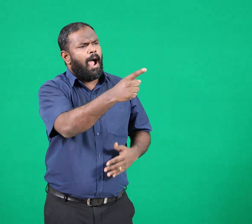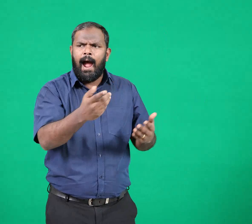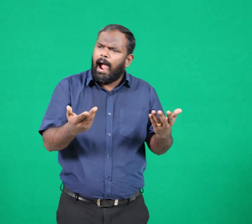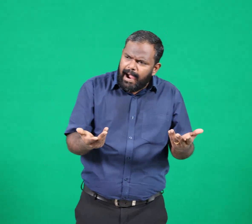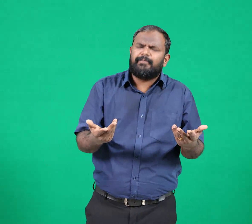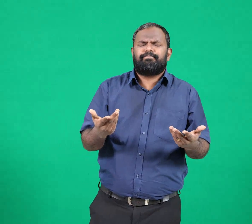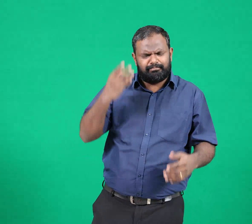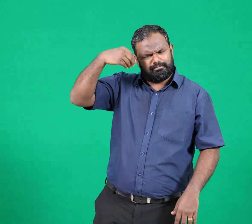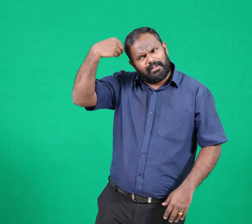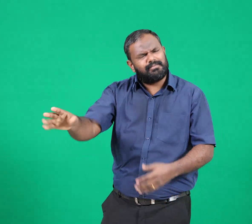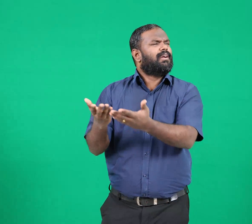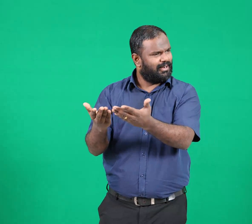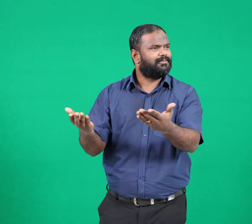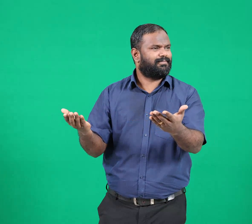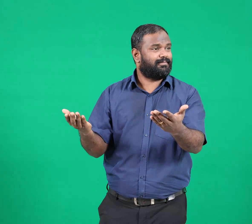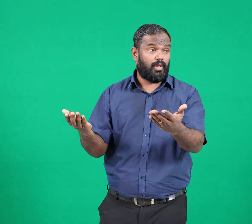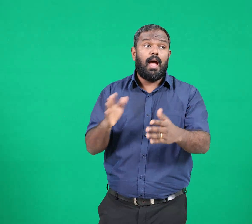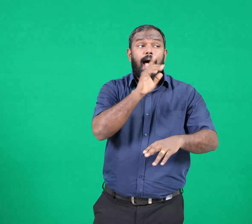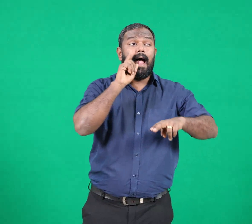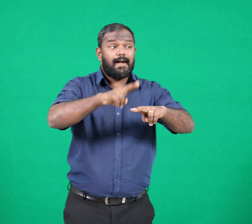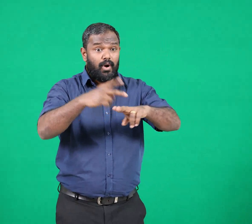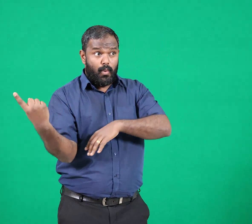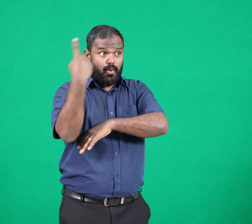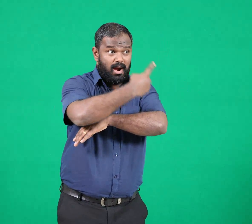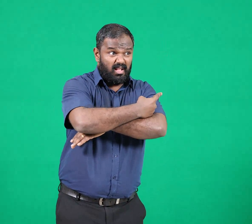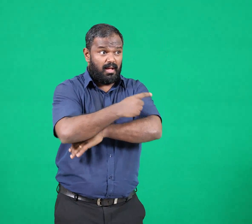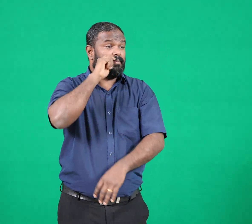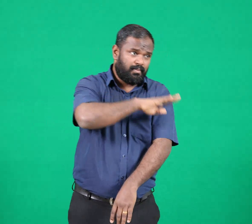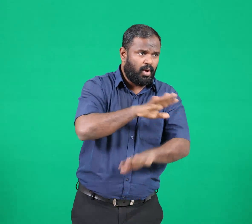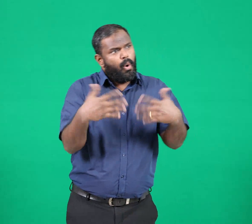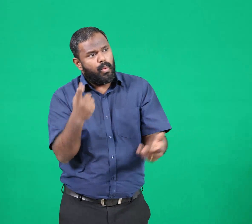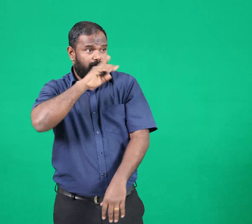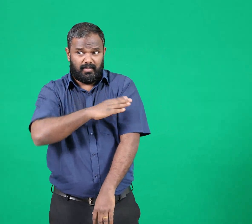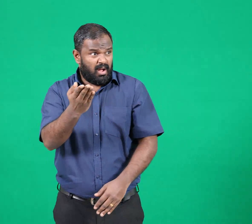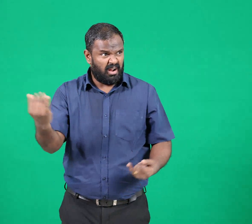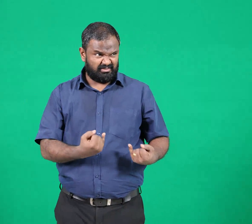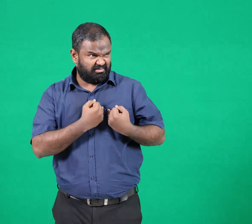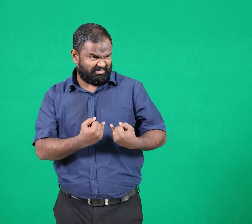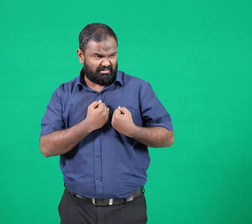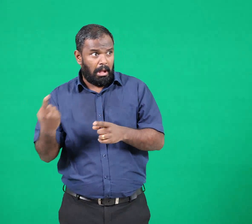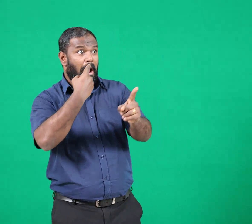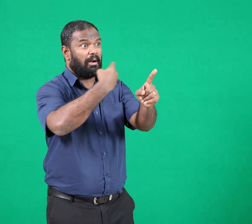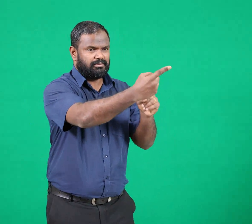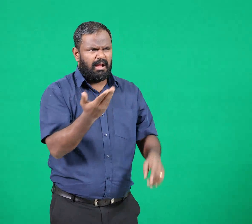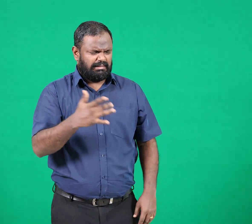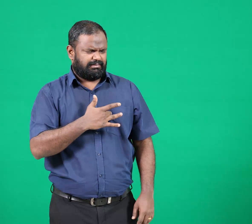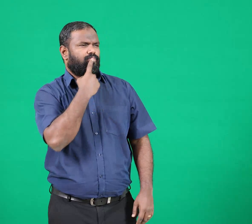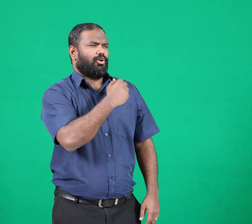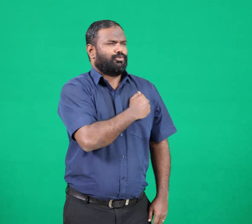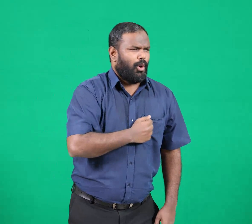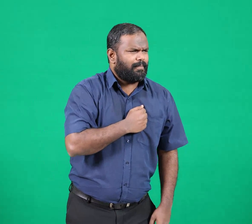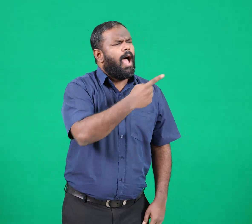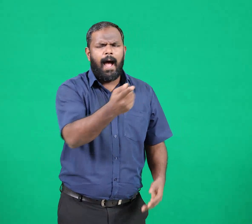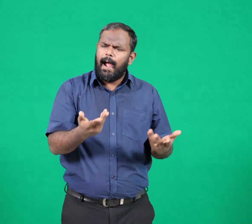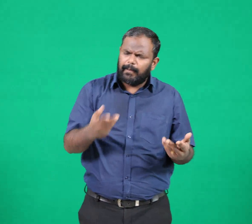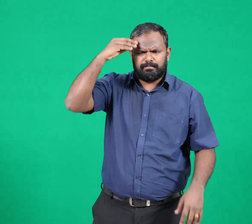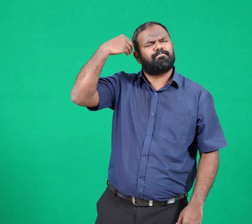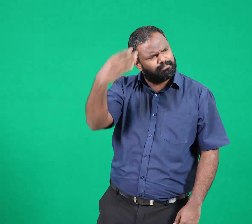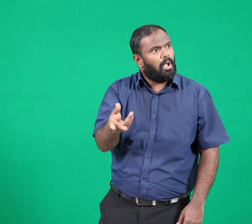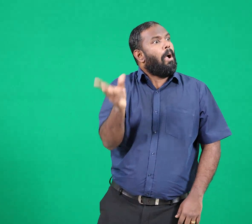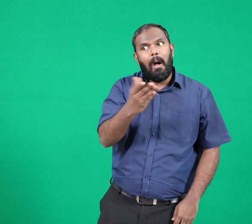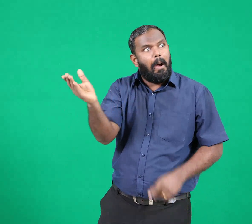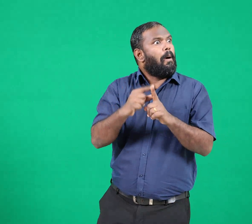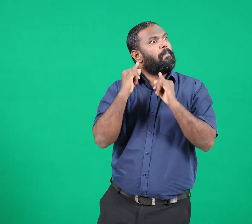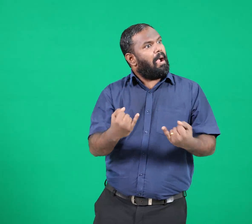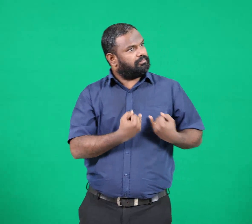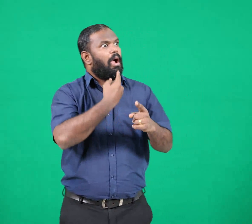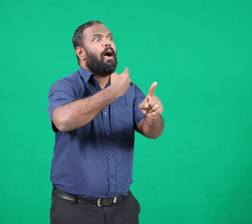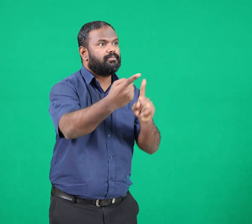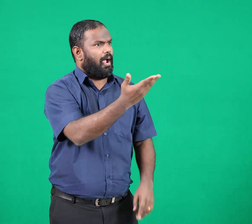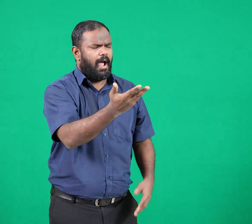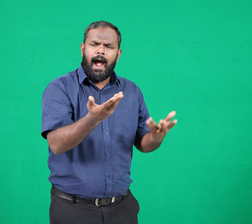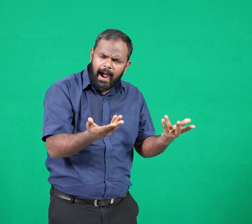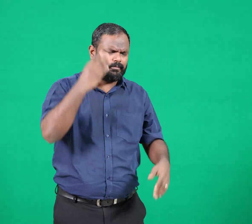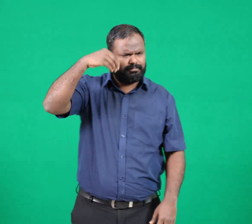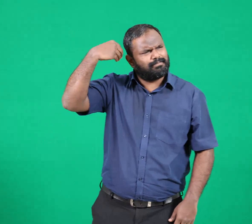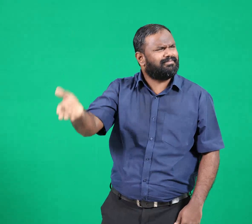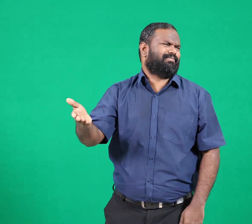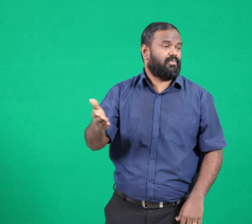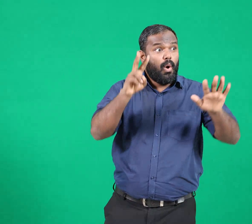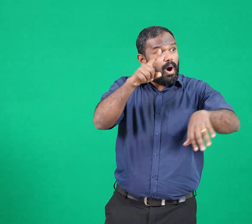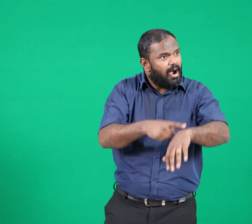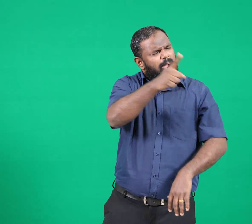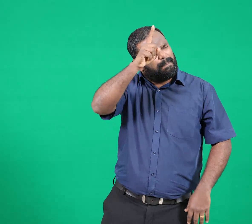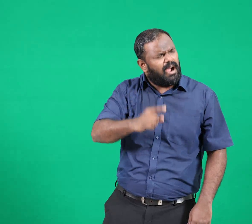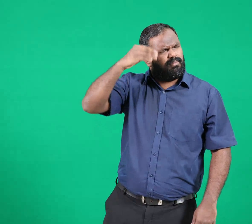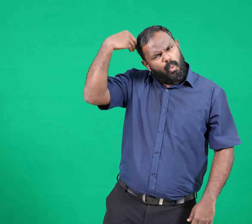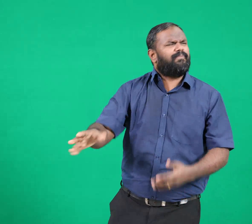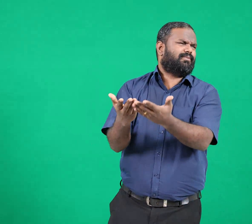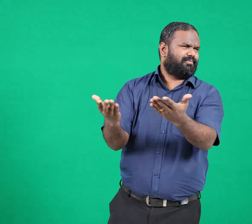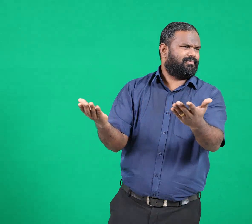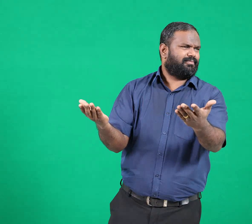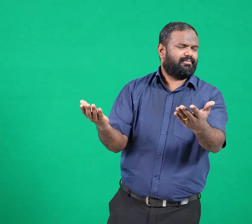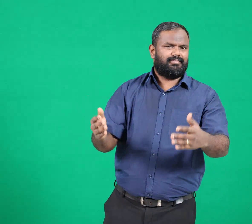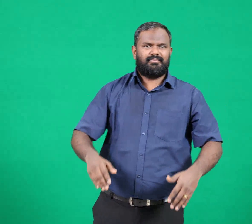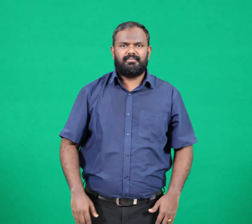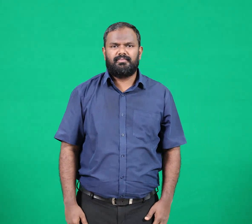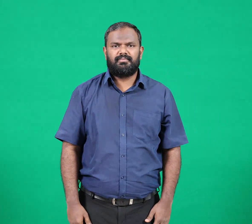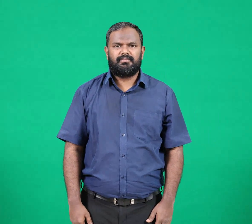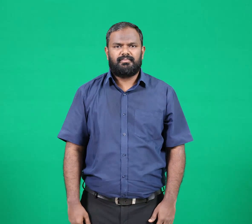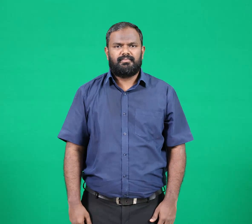Even if he sins against you seven times in a day, and seven times returns to say, ' I repent,' you must forgive him."